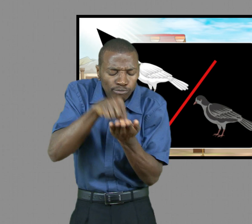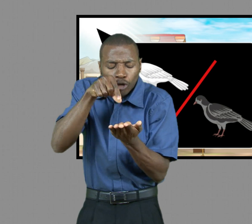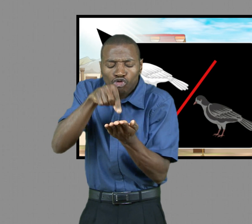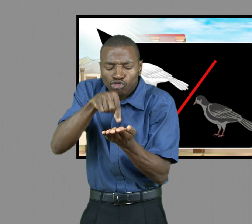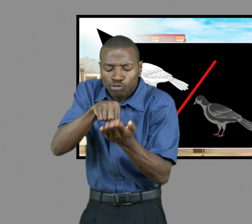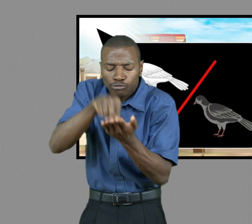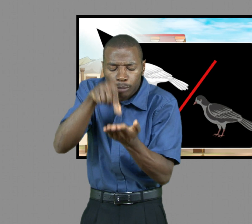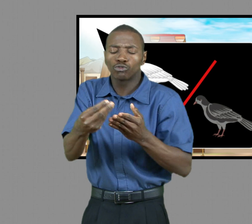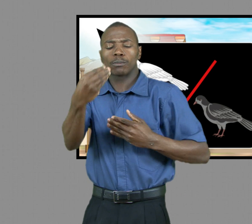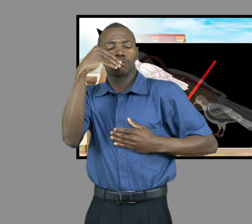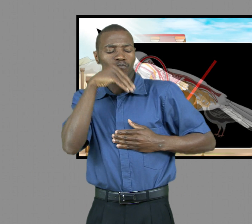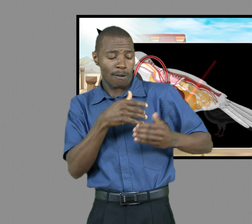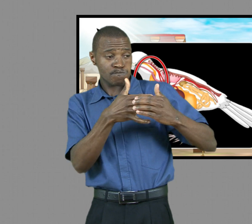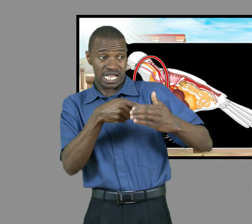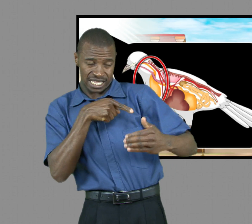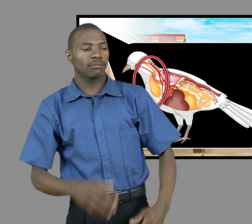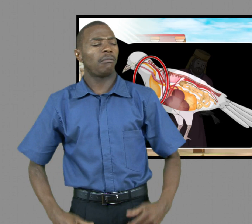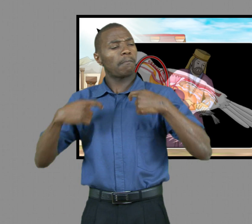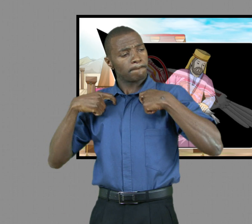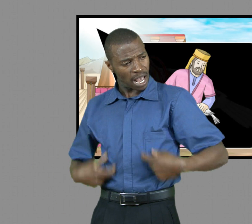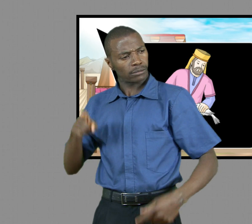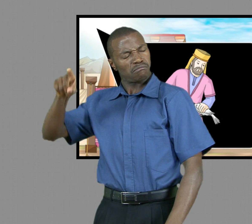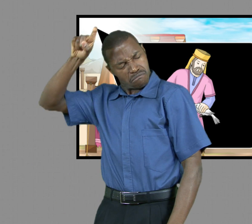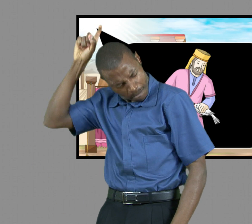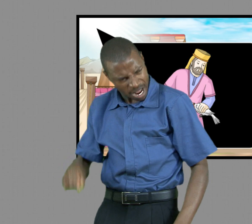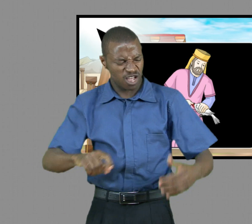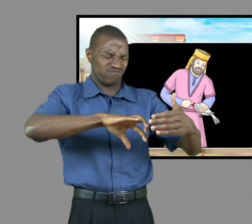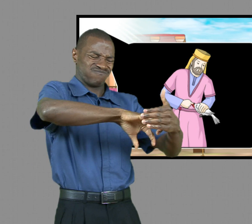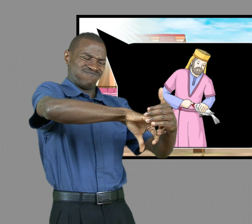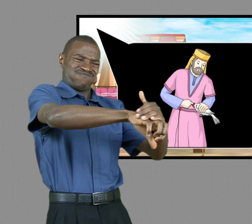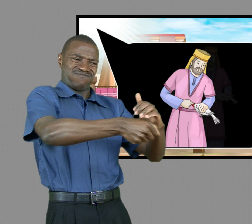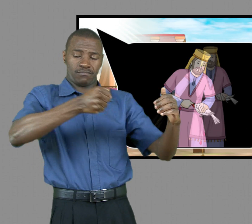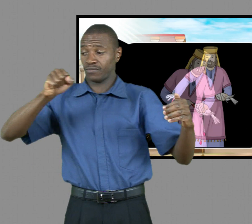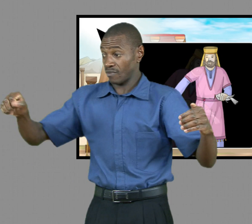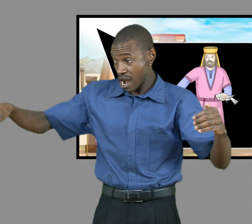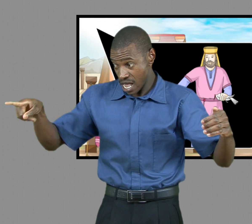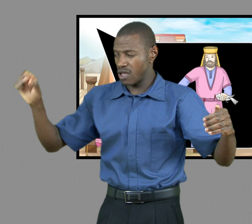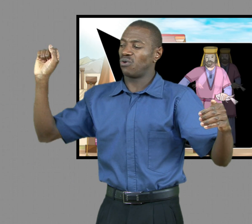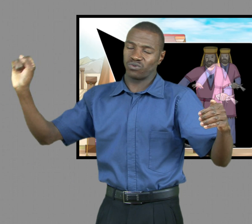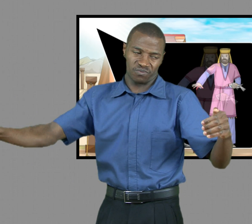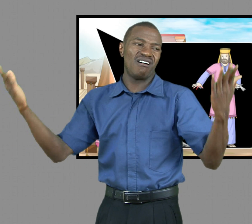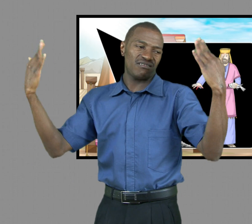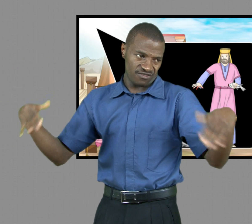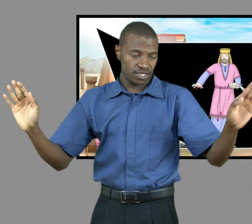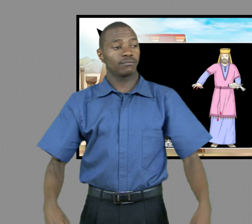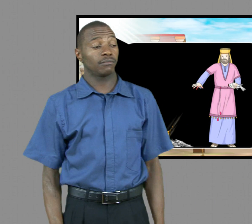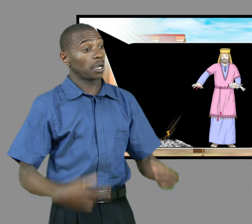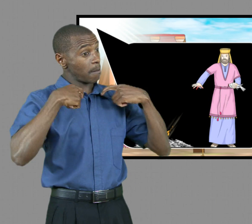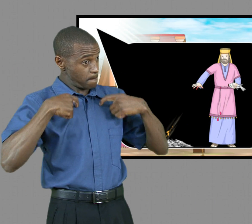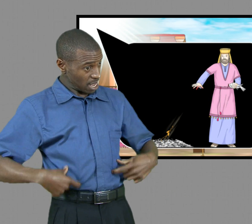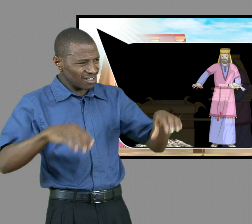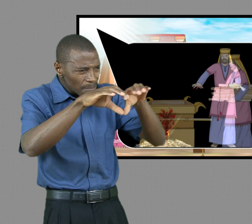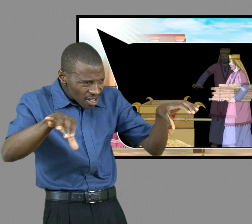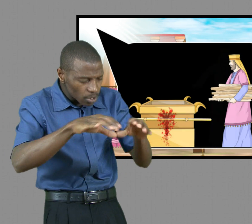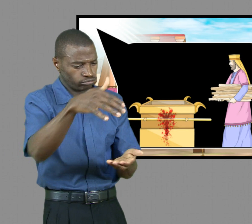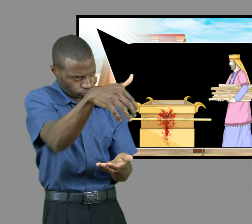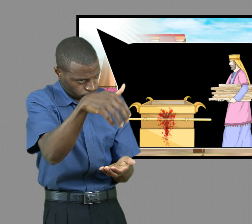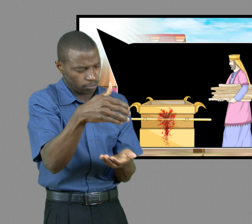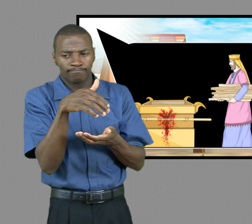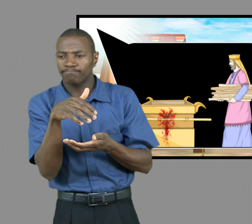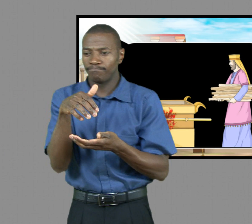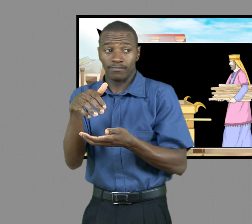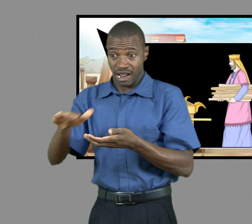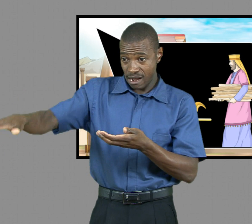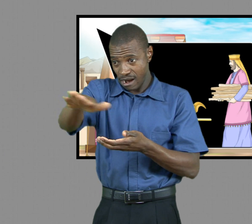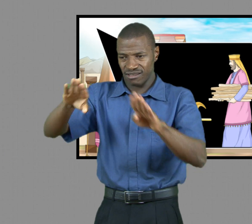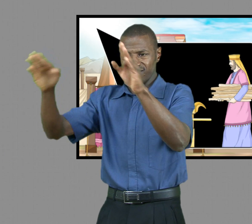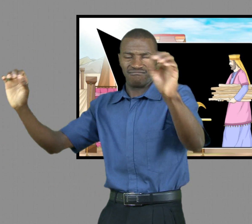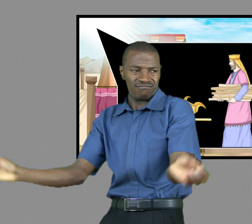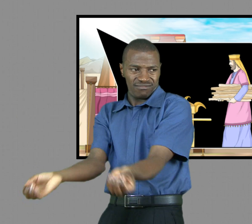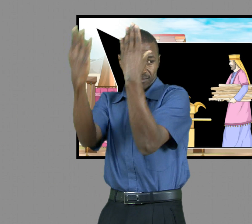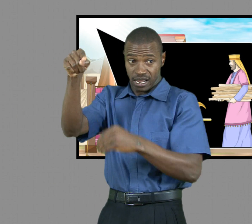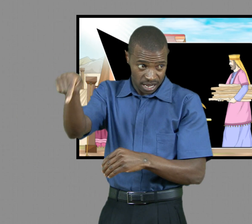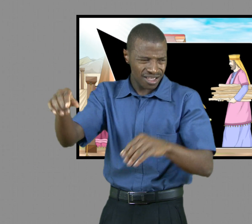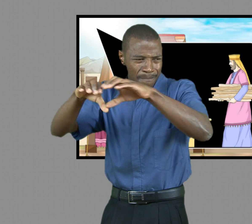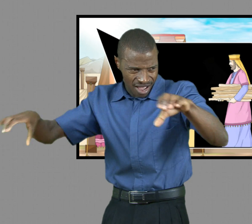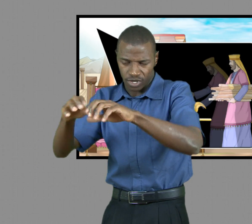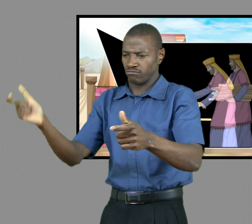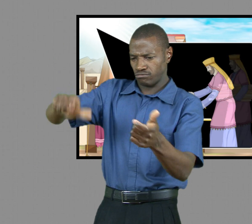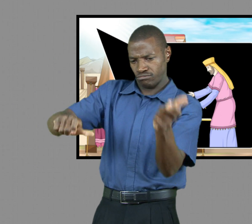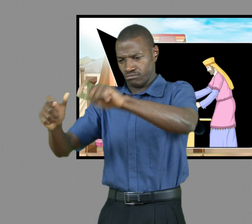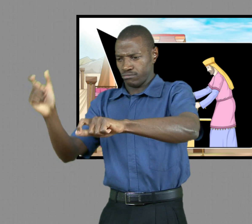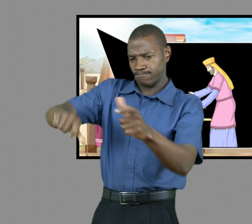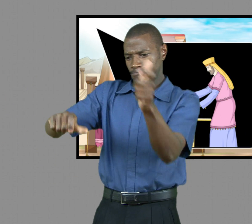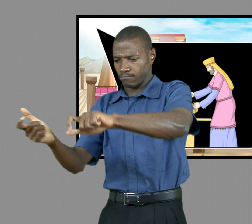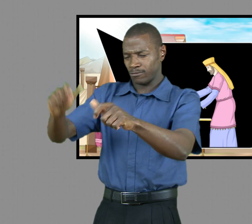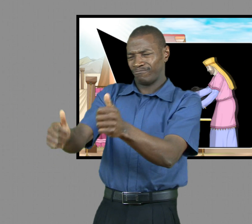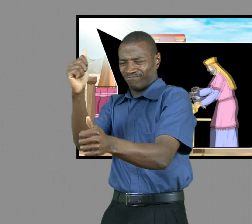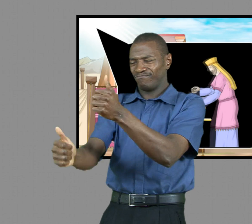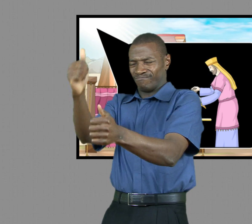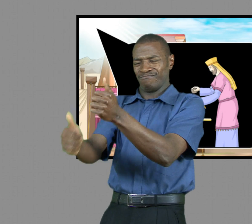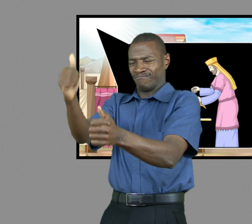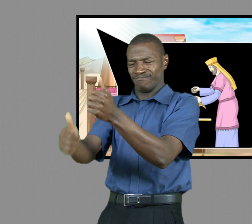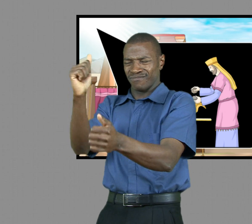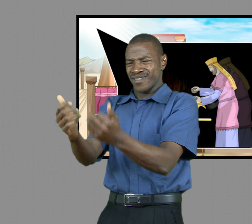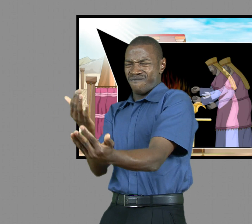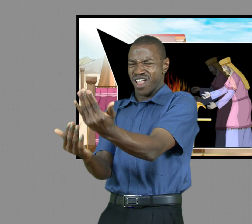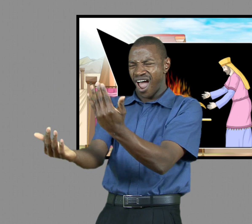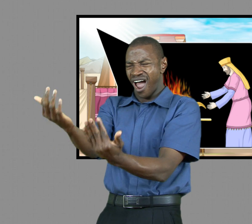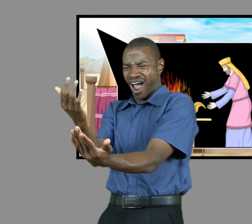And he is to remove the crop with its contents and throw it to the east side of the altar, in the place for ashes.